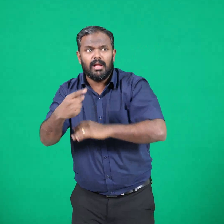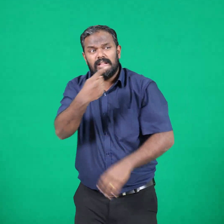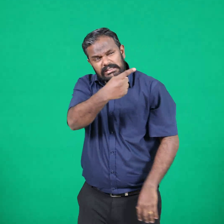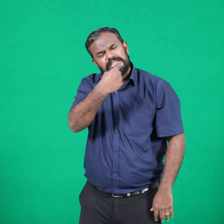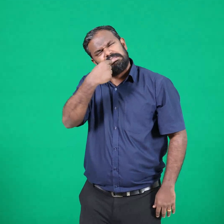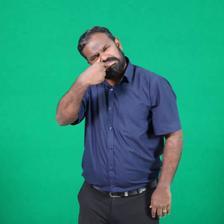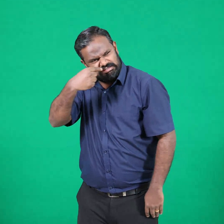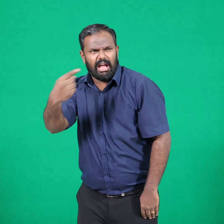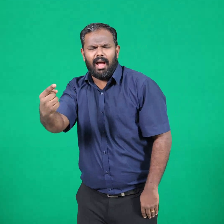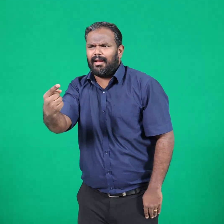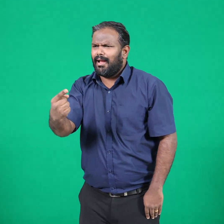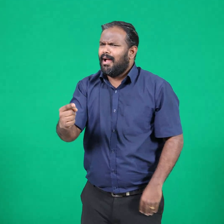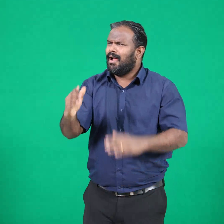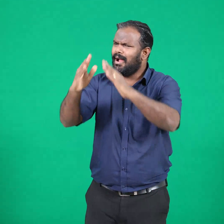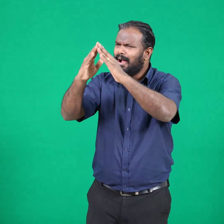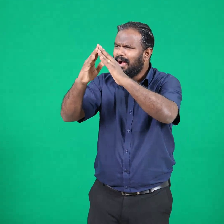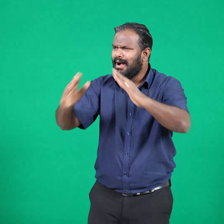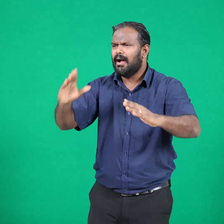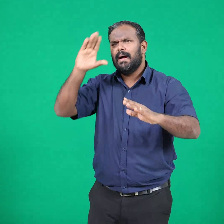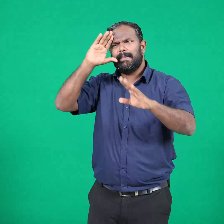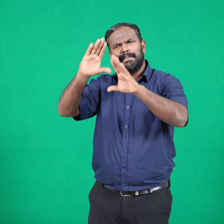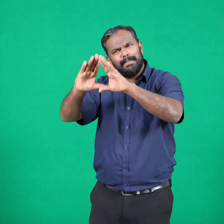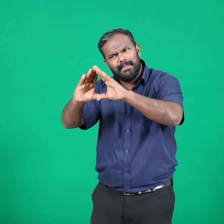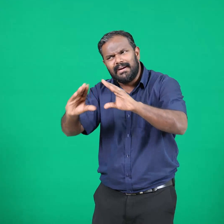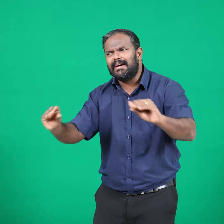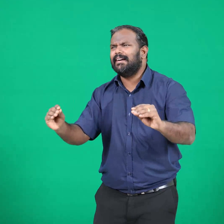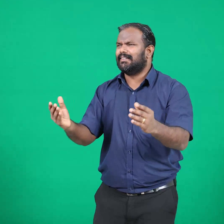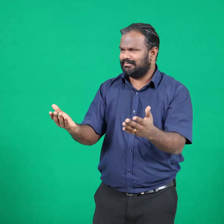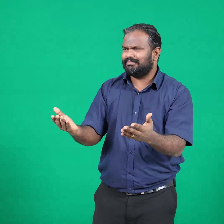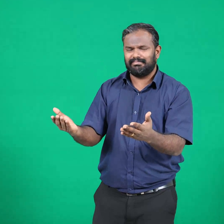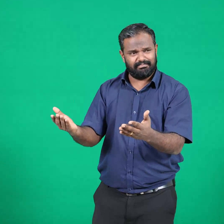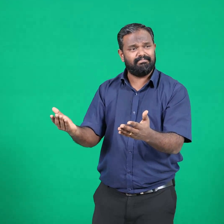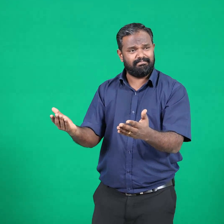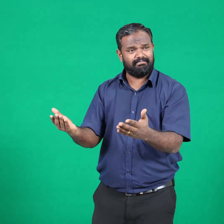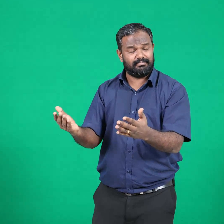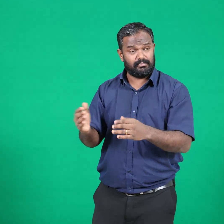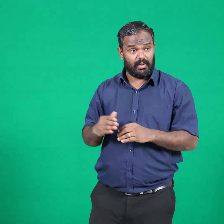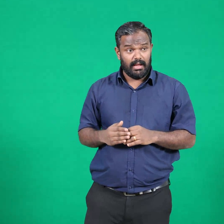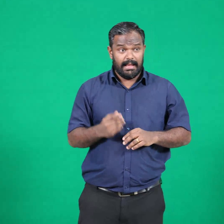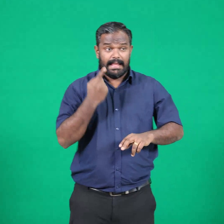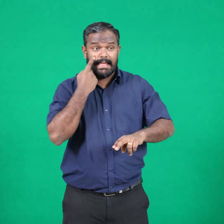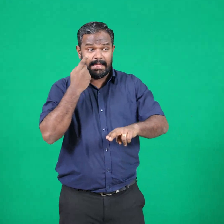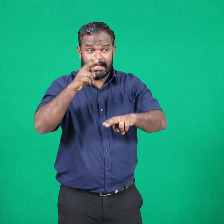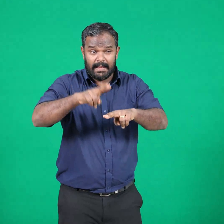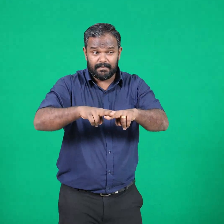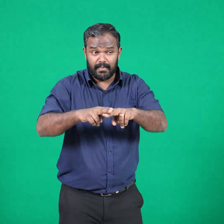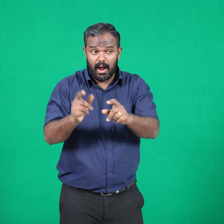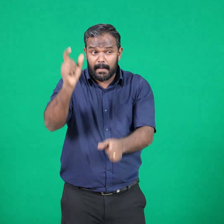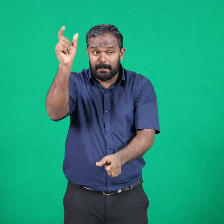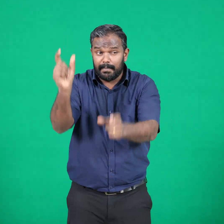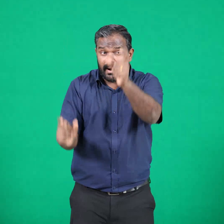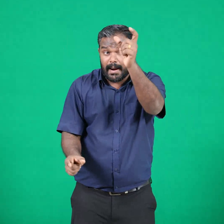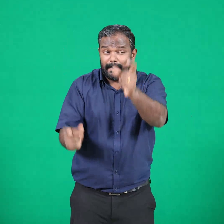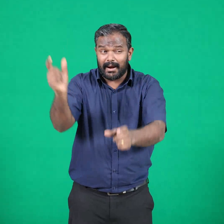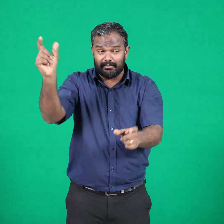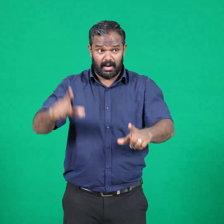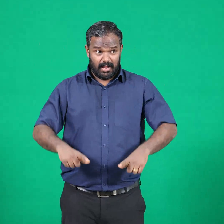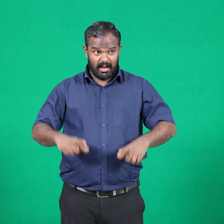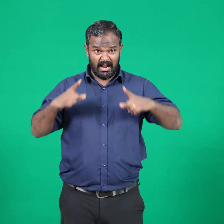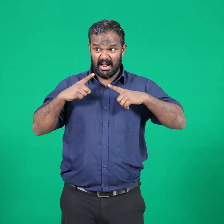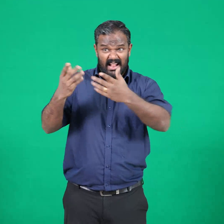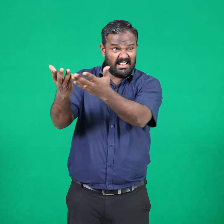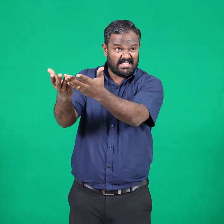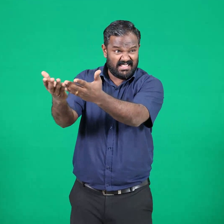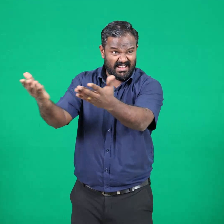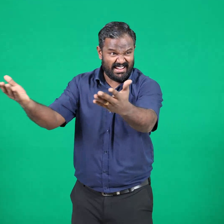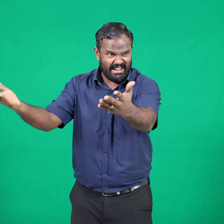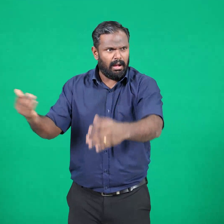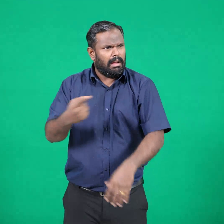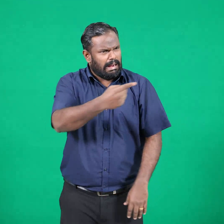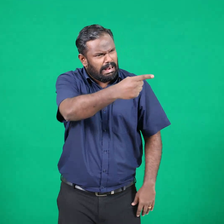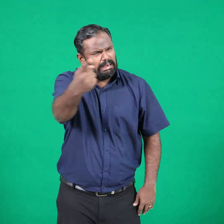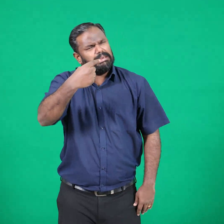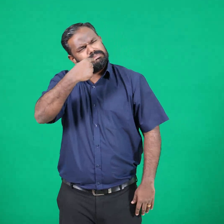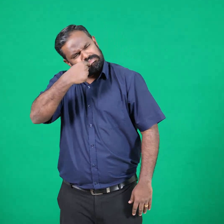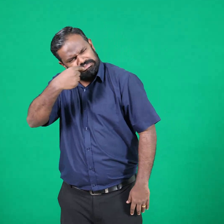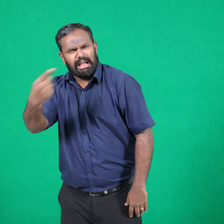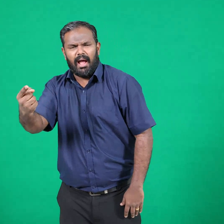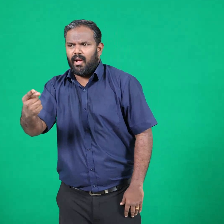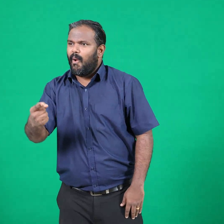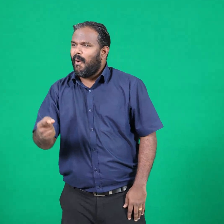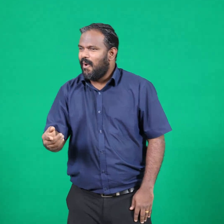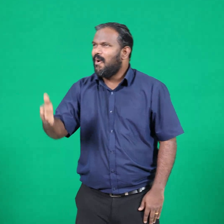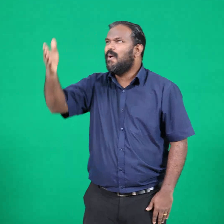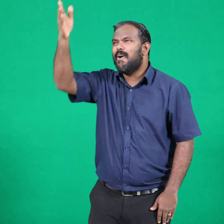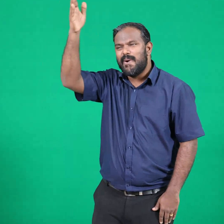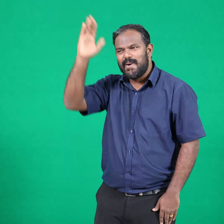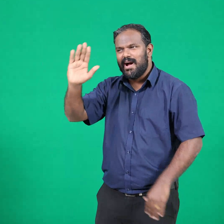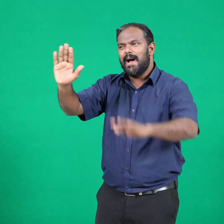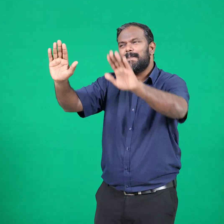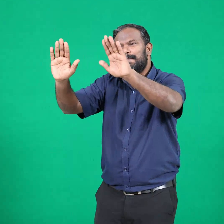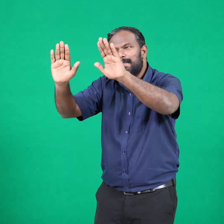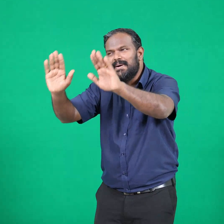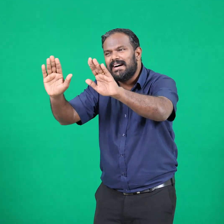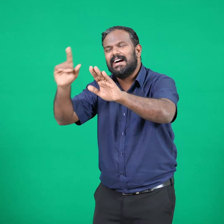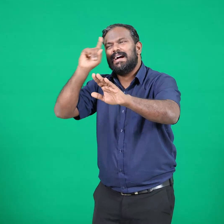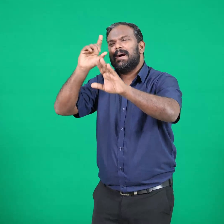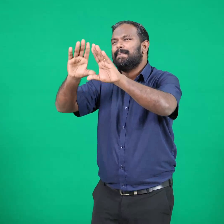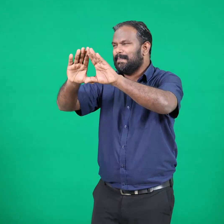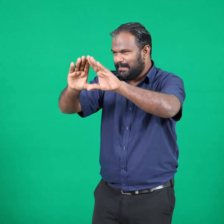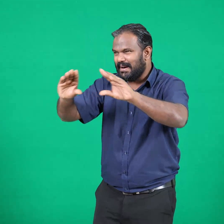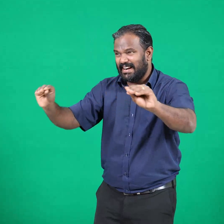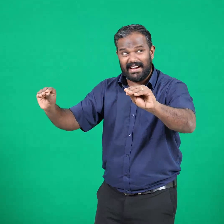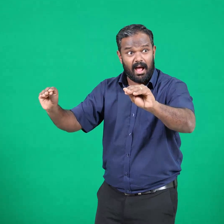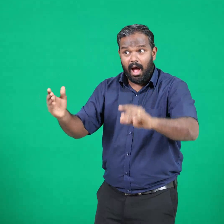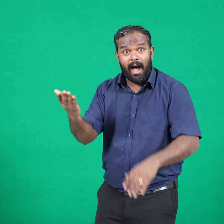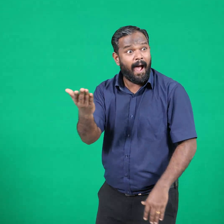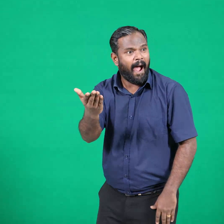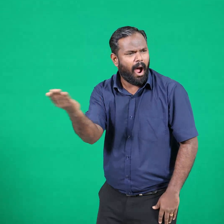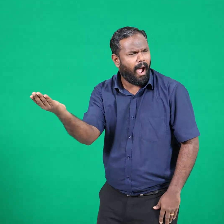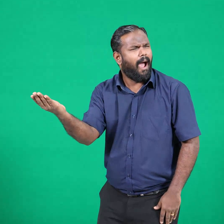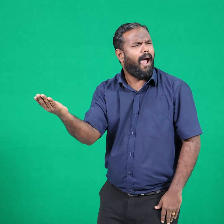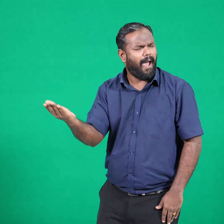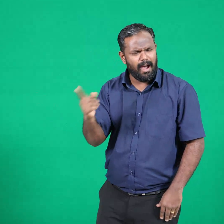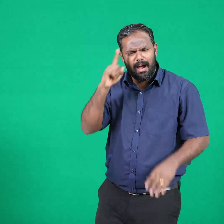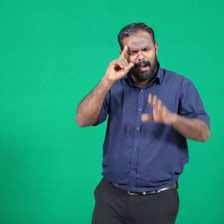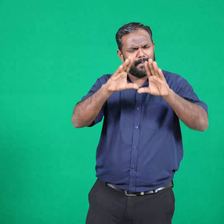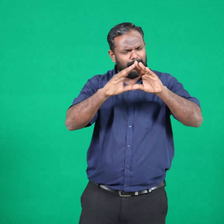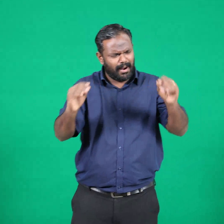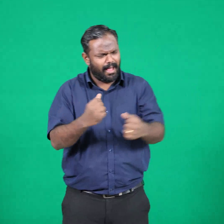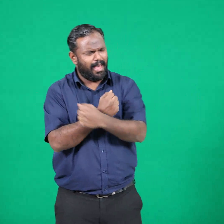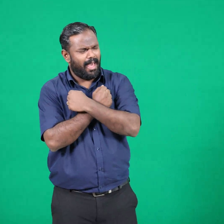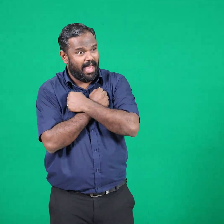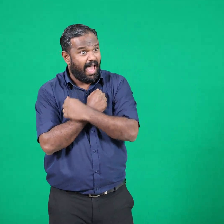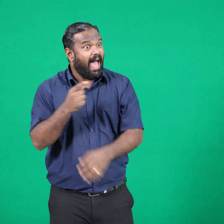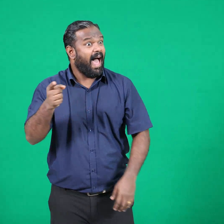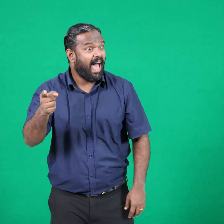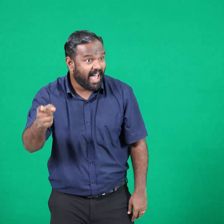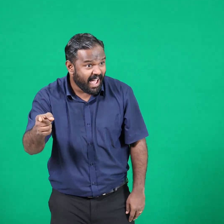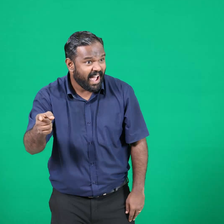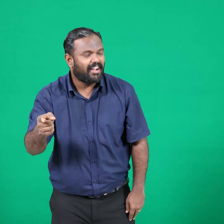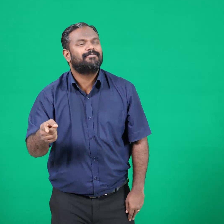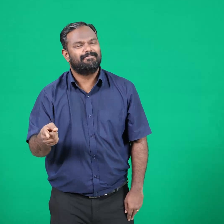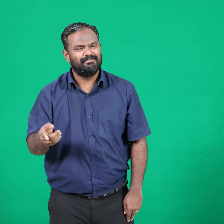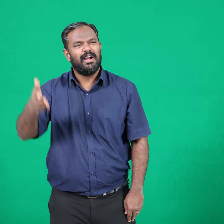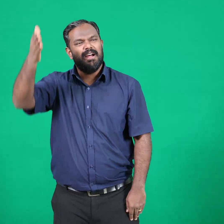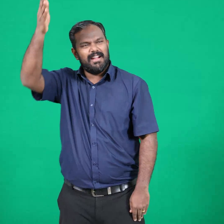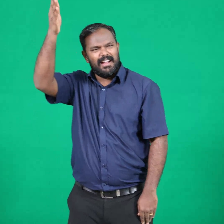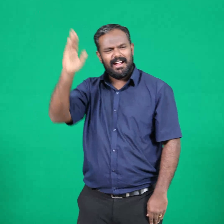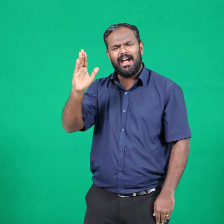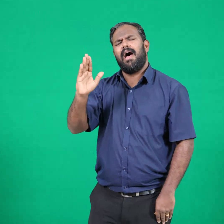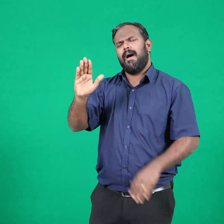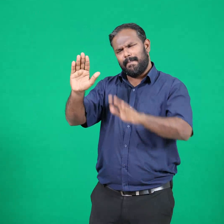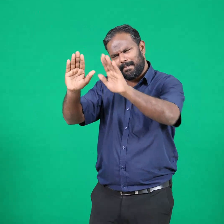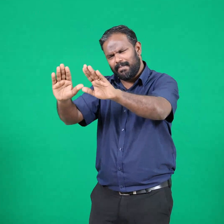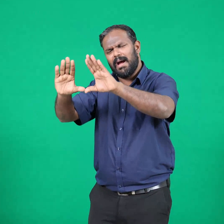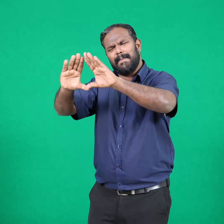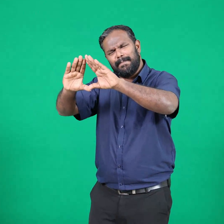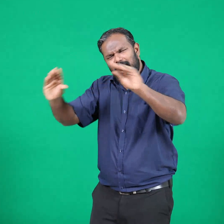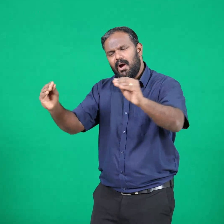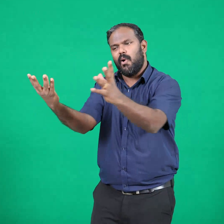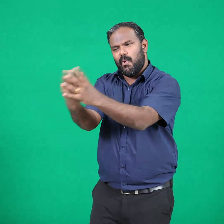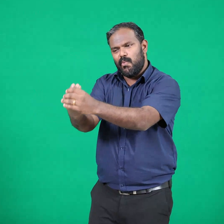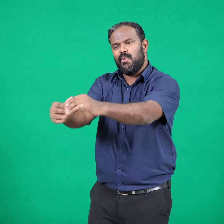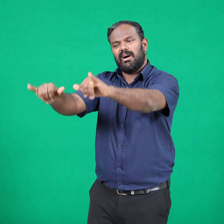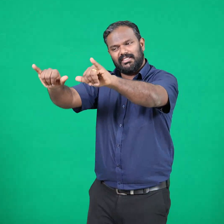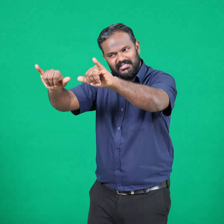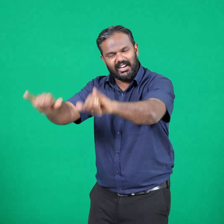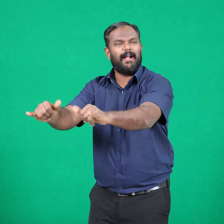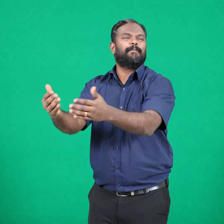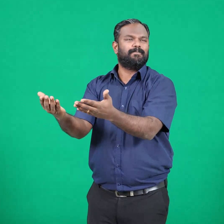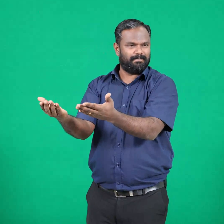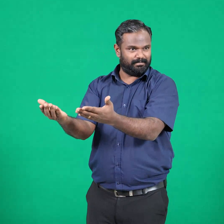If a man of peace is there, your peace will rest on him;